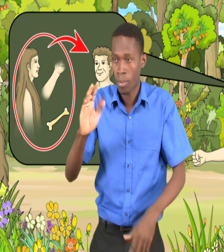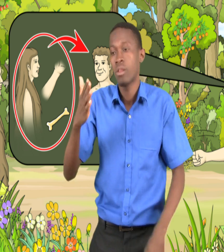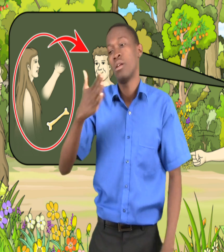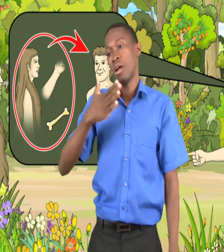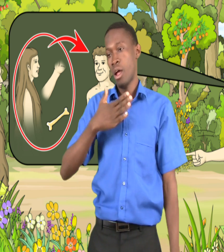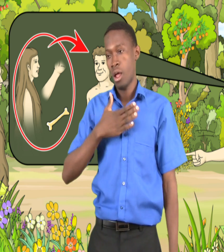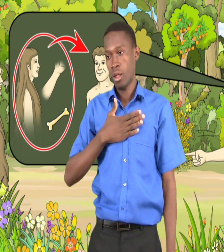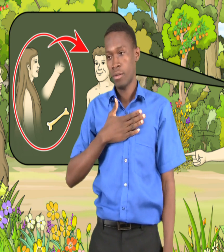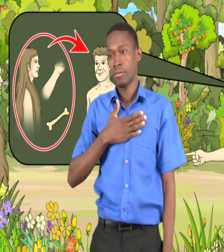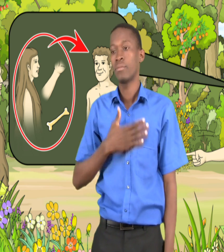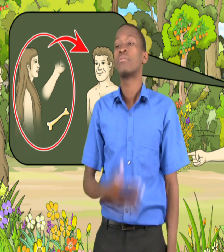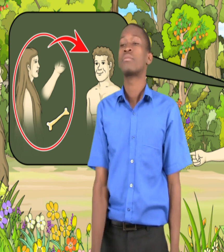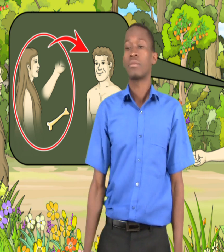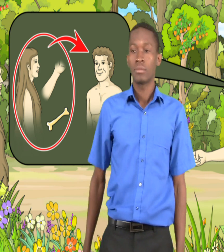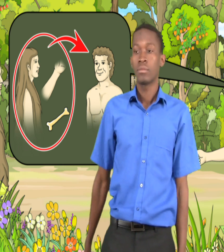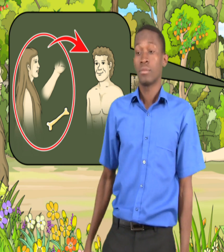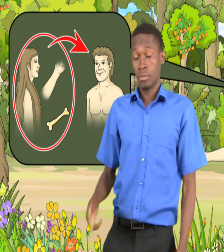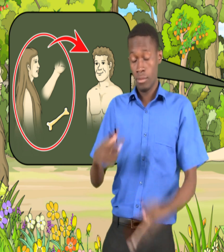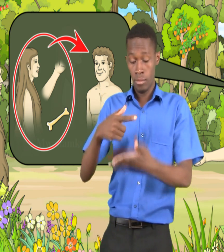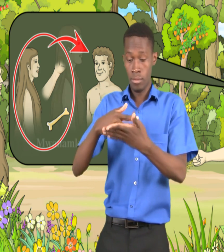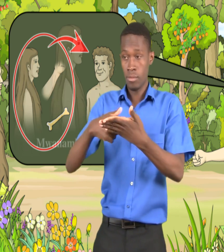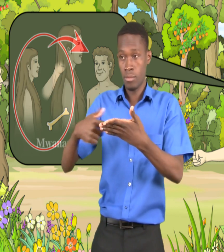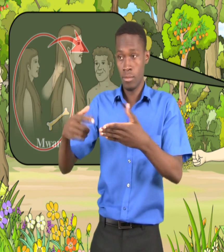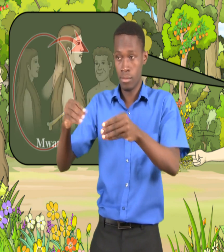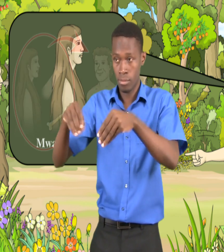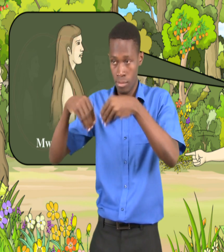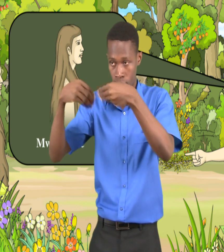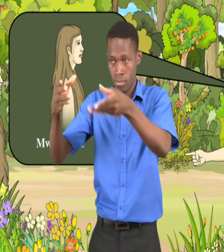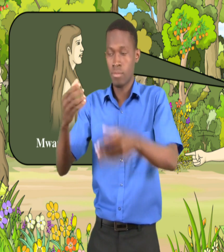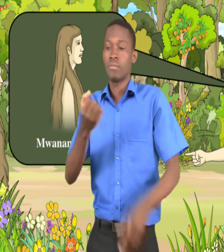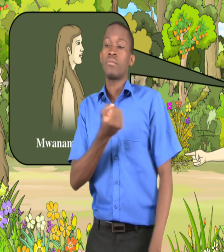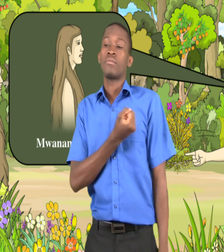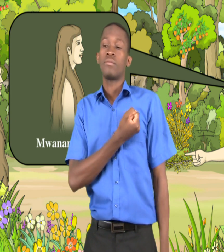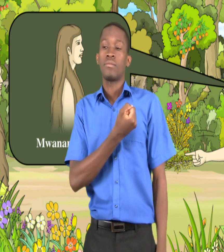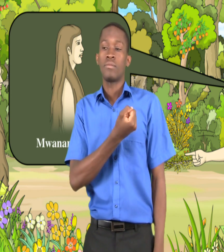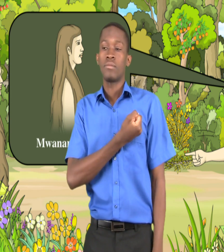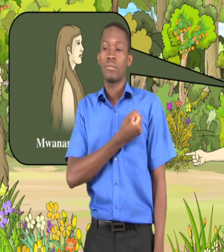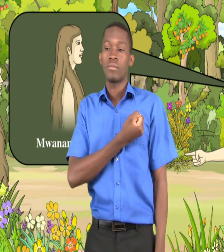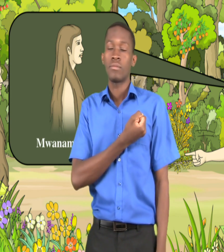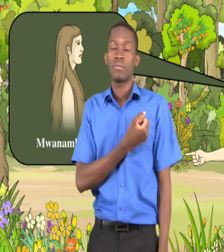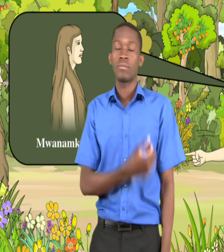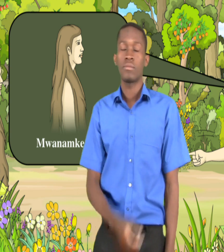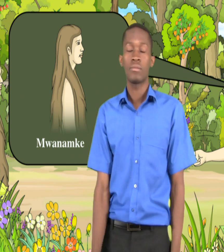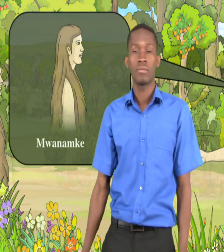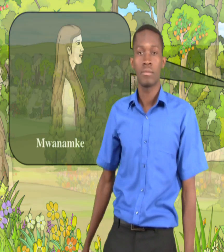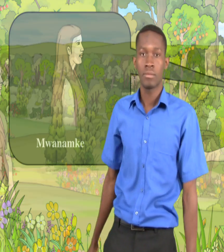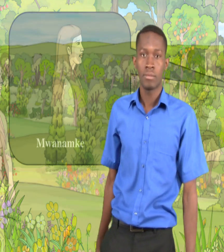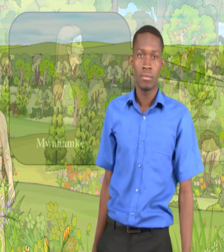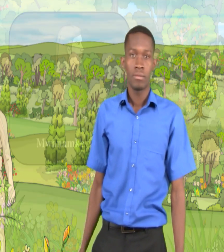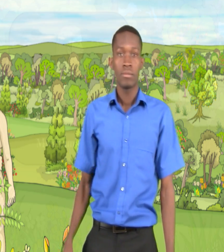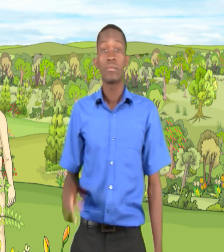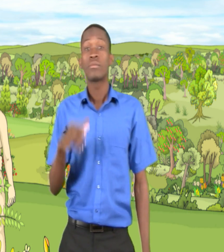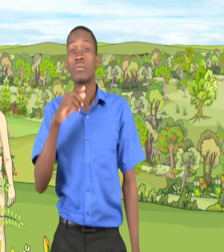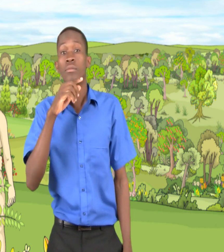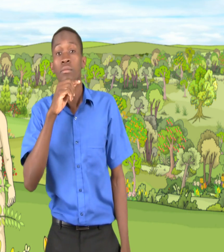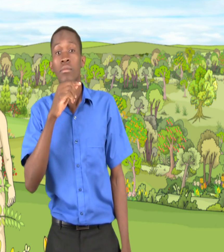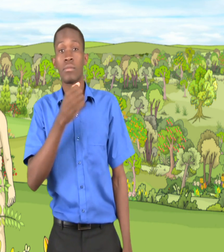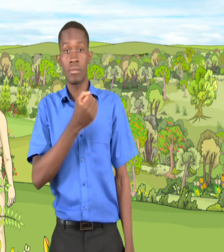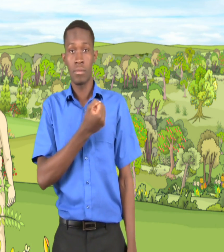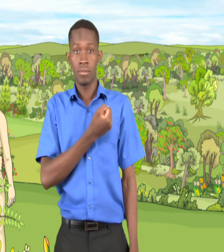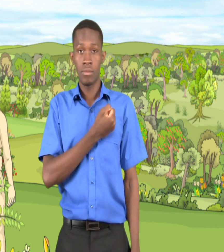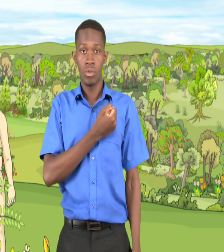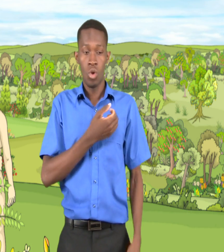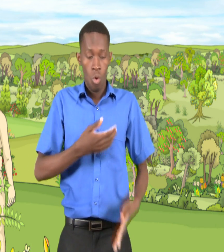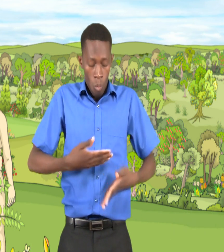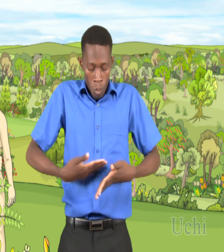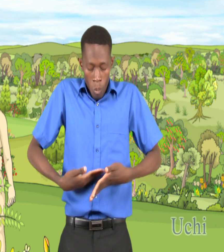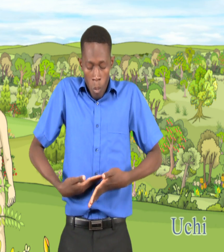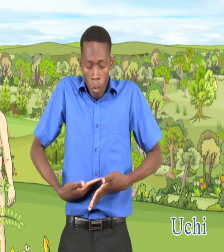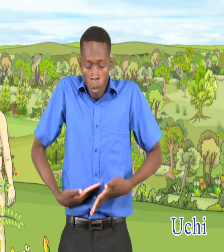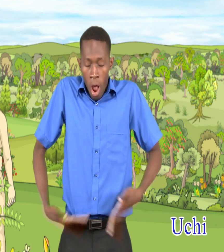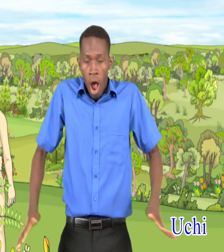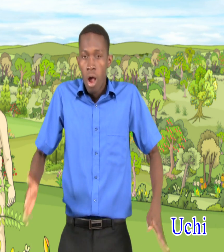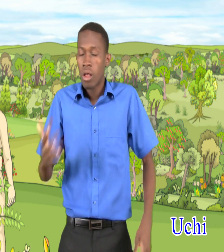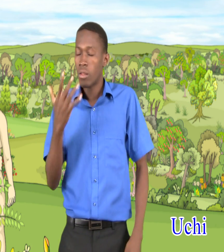she shall be called ‘woman,’ for out of man she was taken.” For this reason a man will leave his father and mother and be united to his wife, and they will become one flesh.